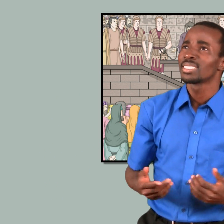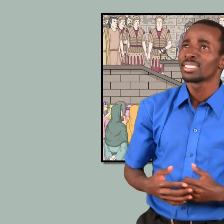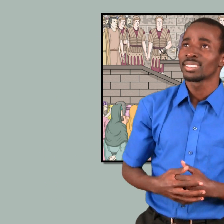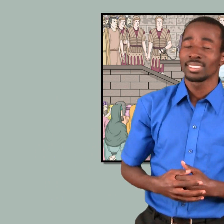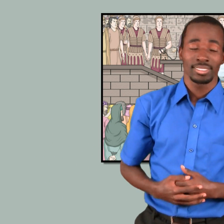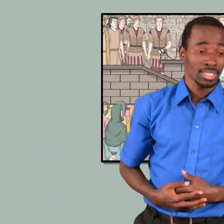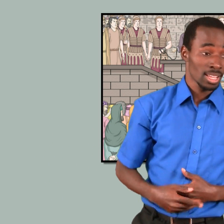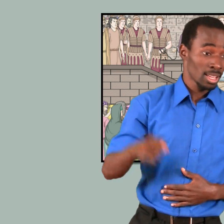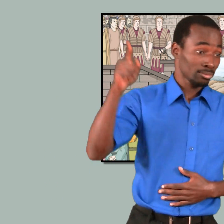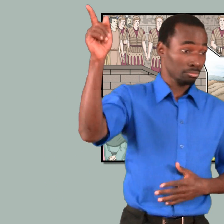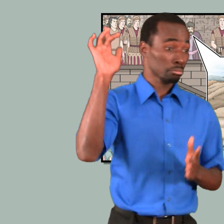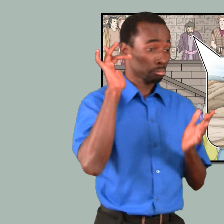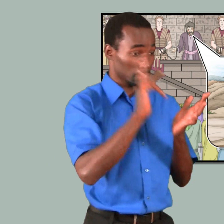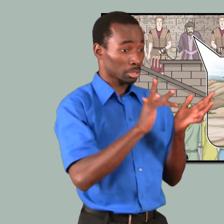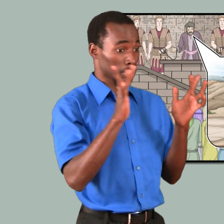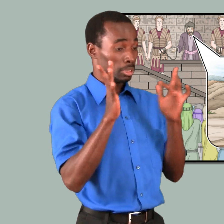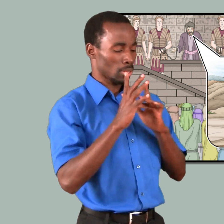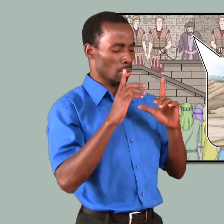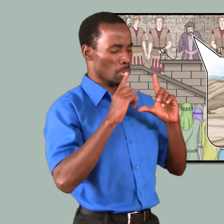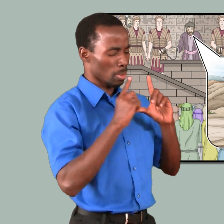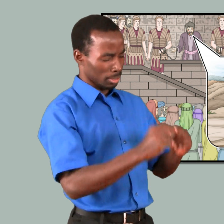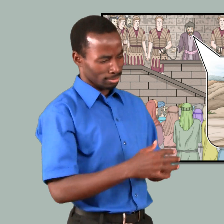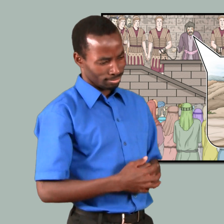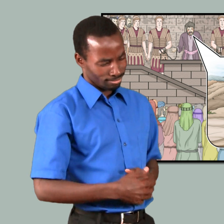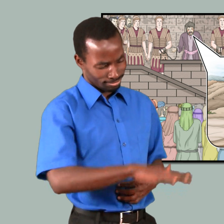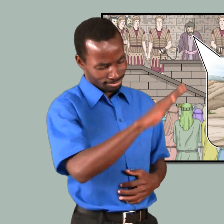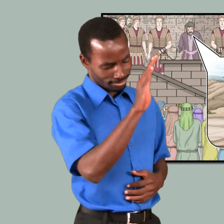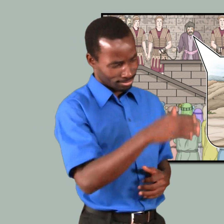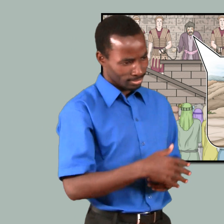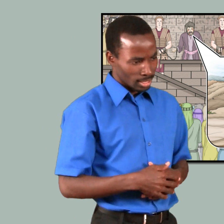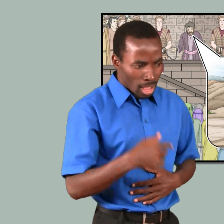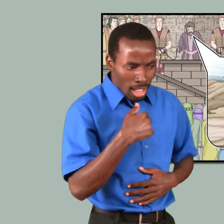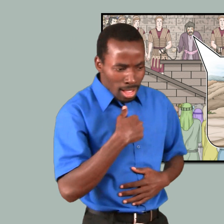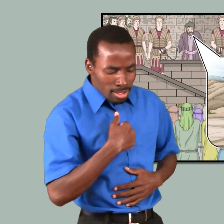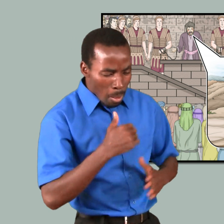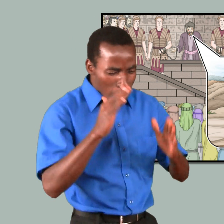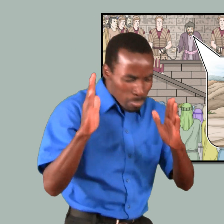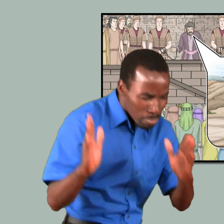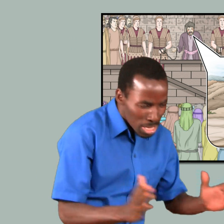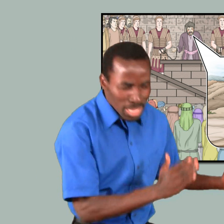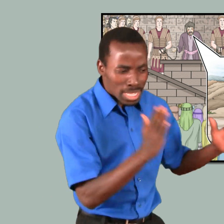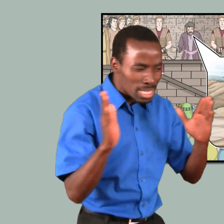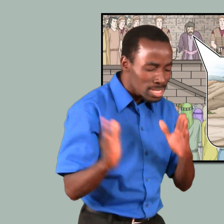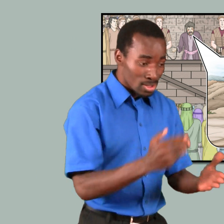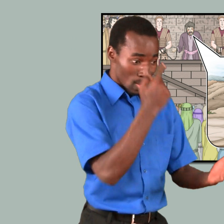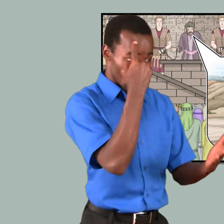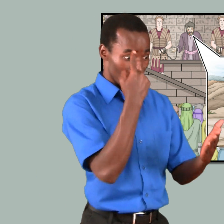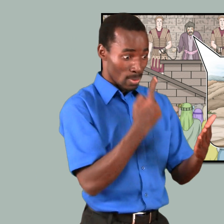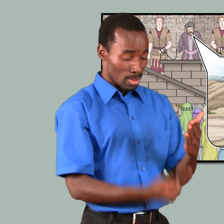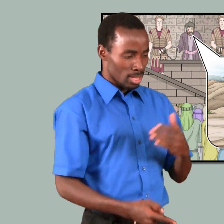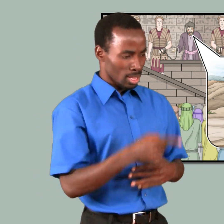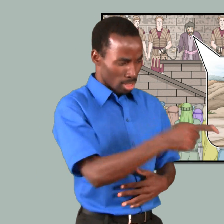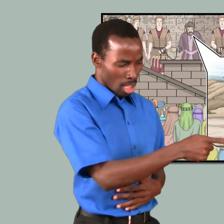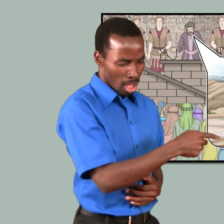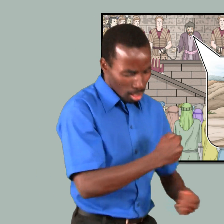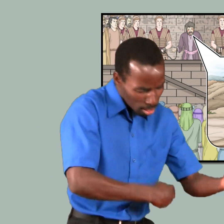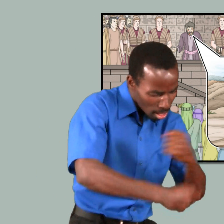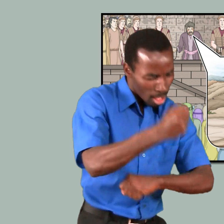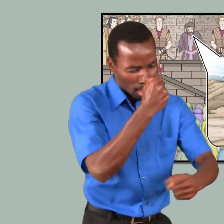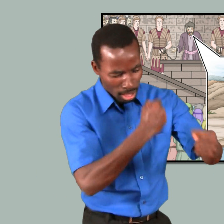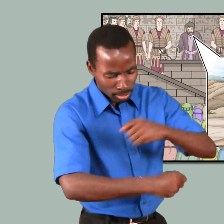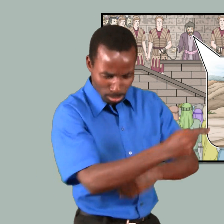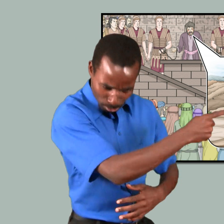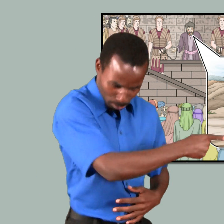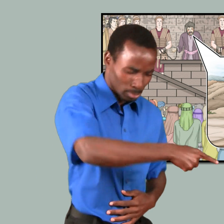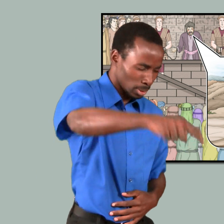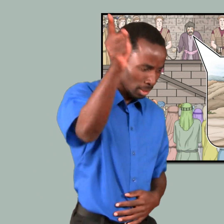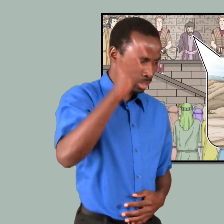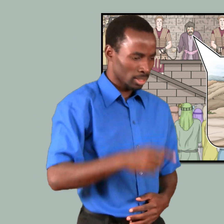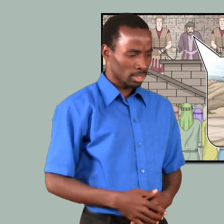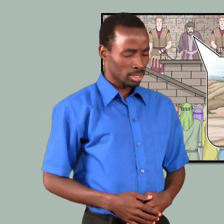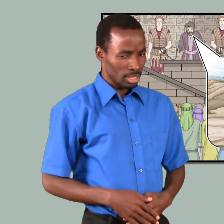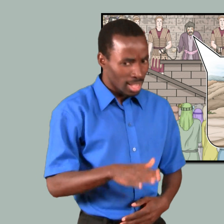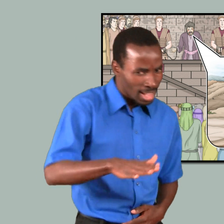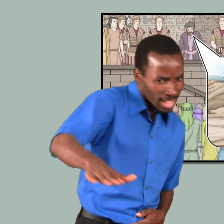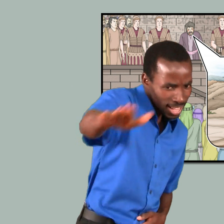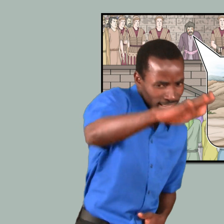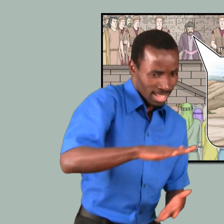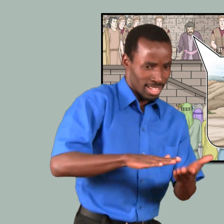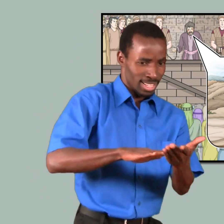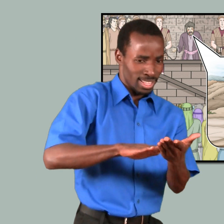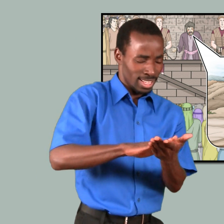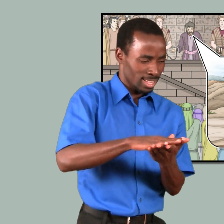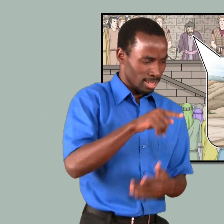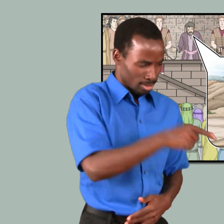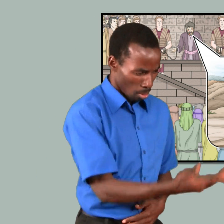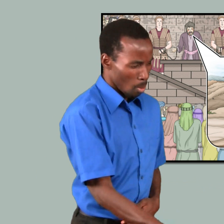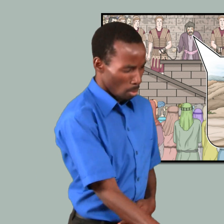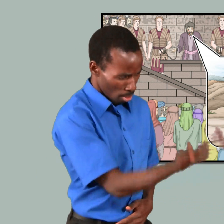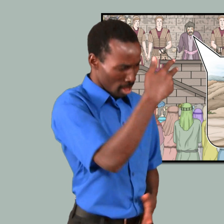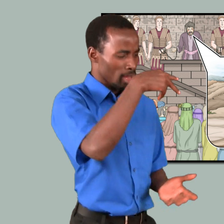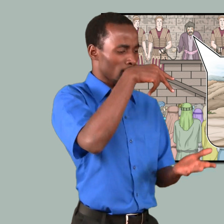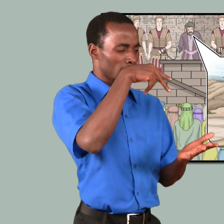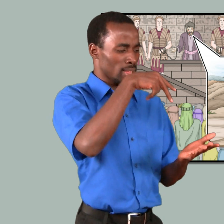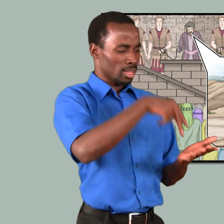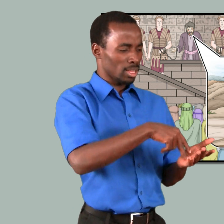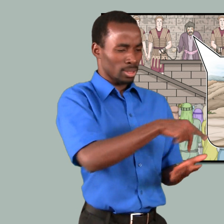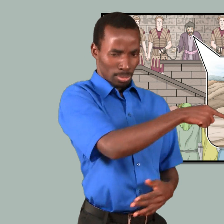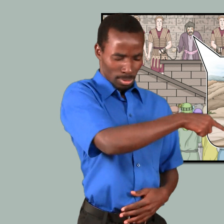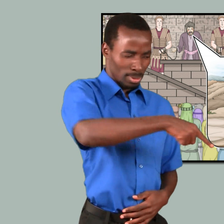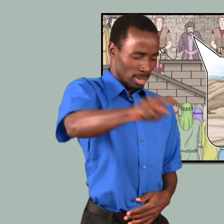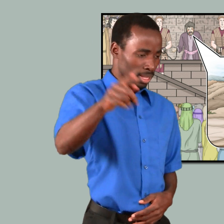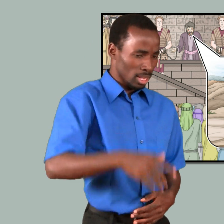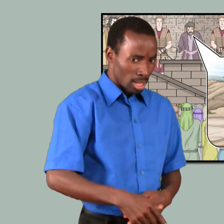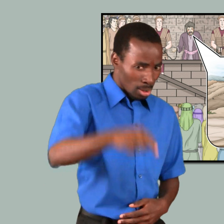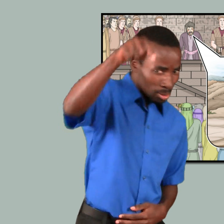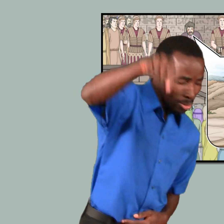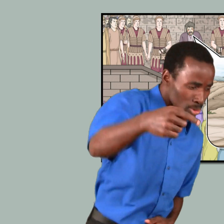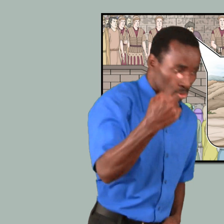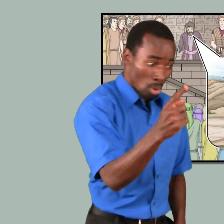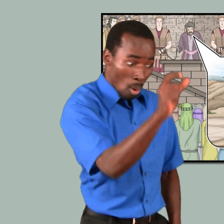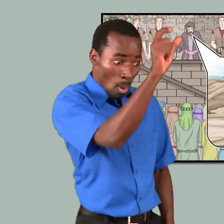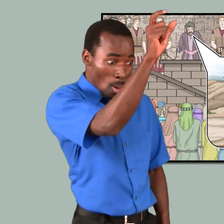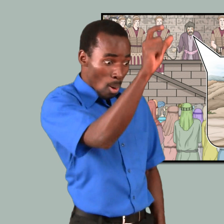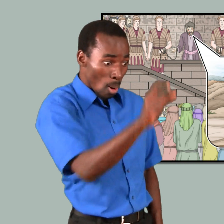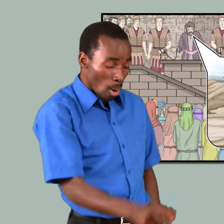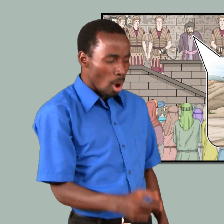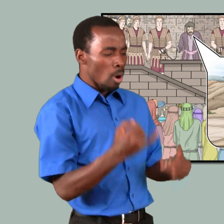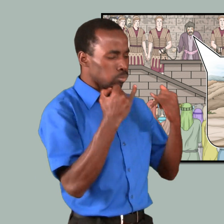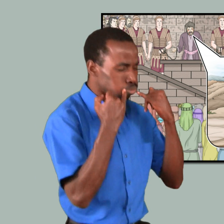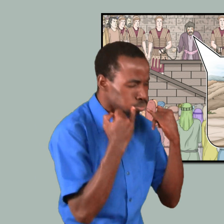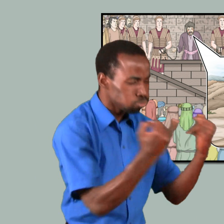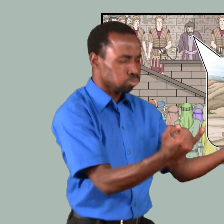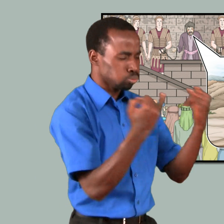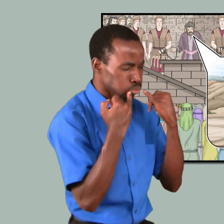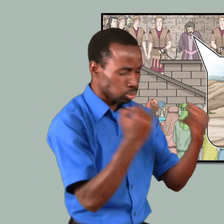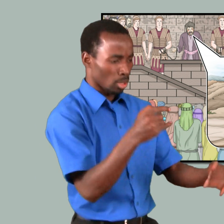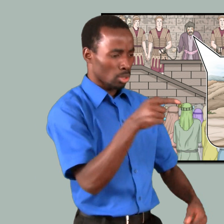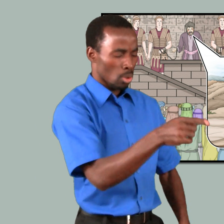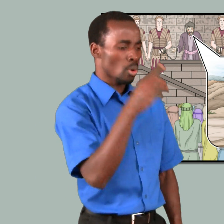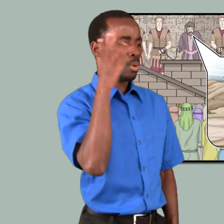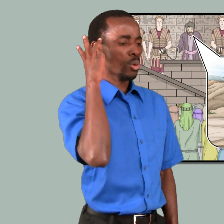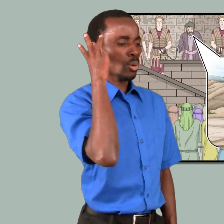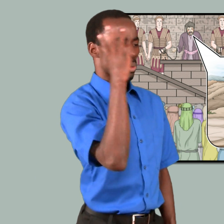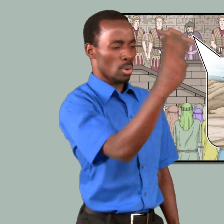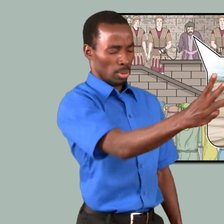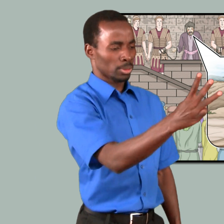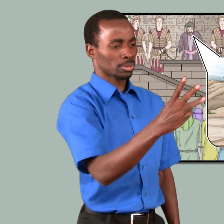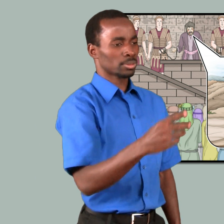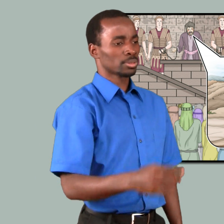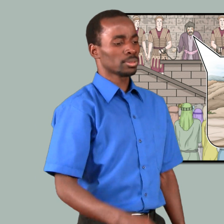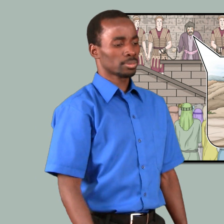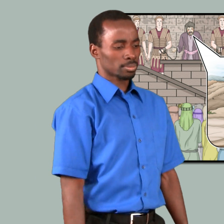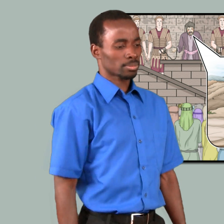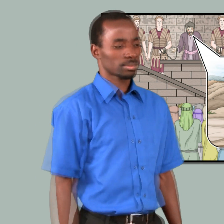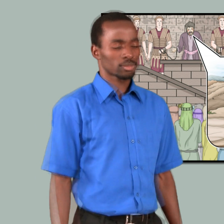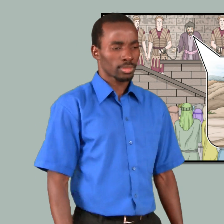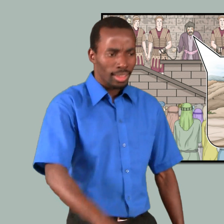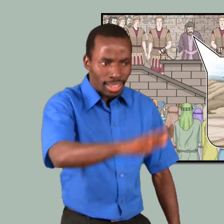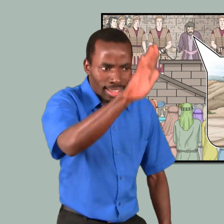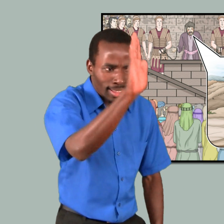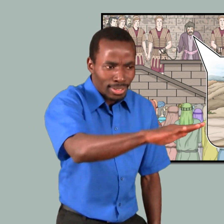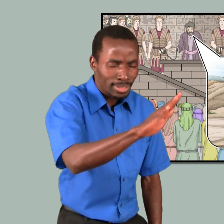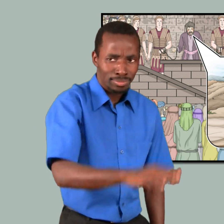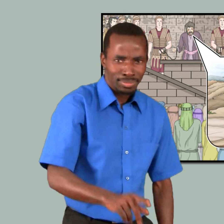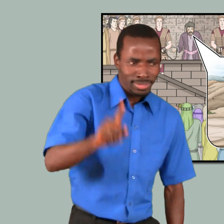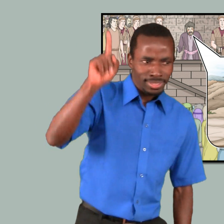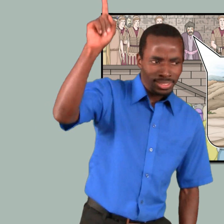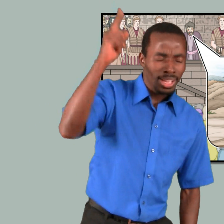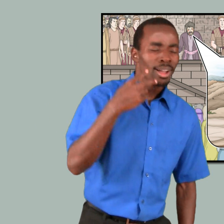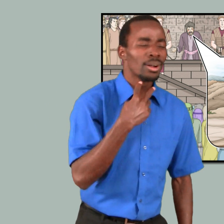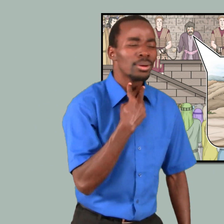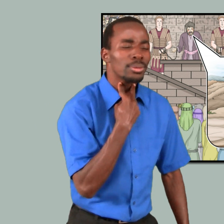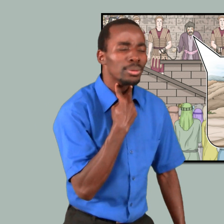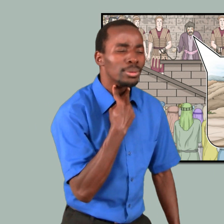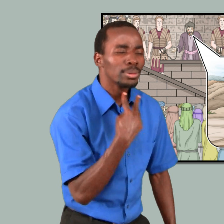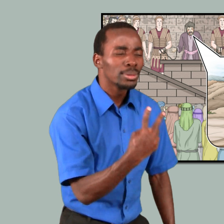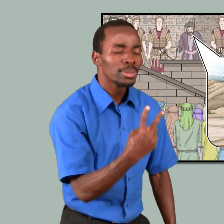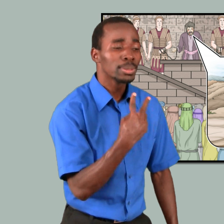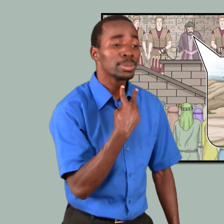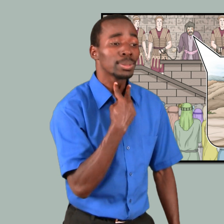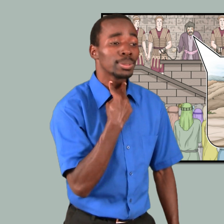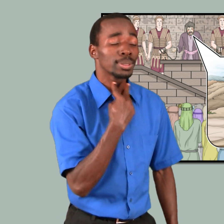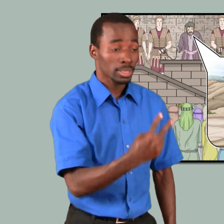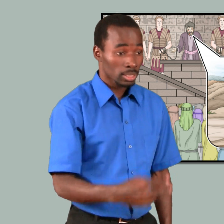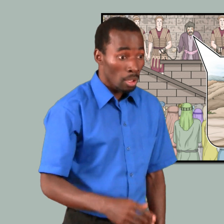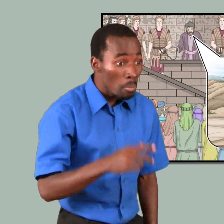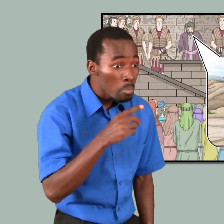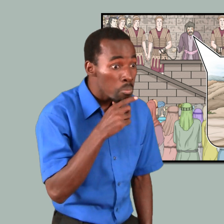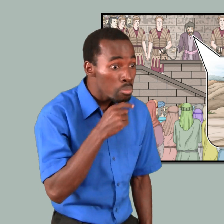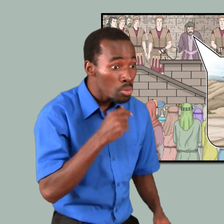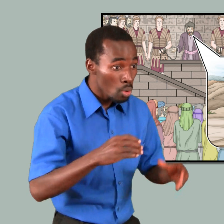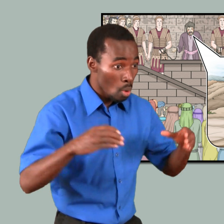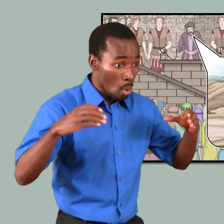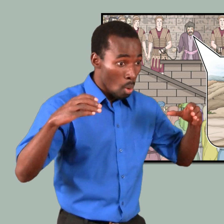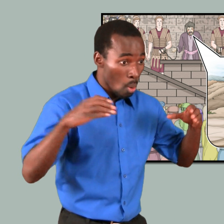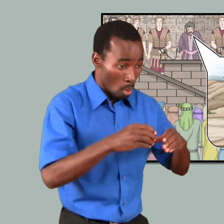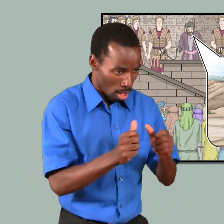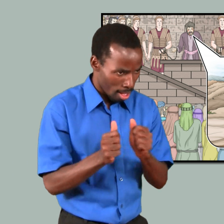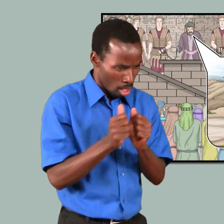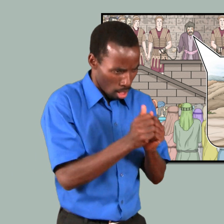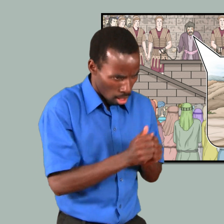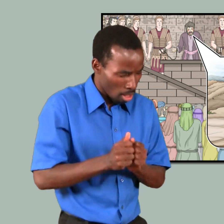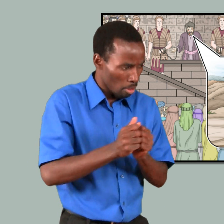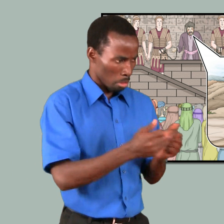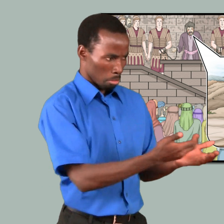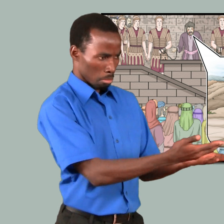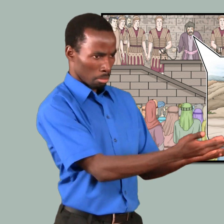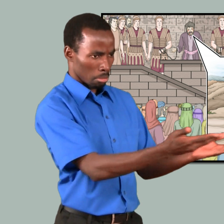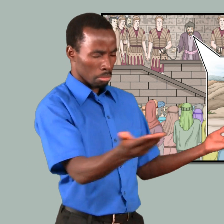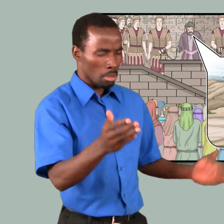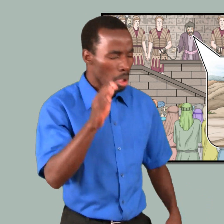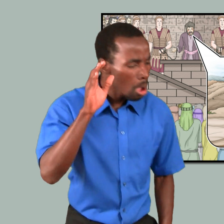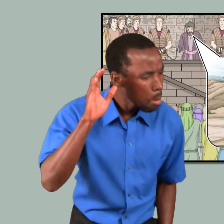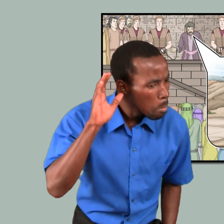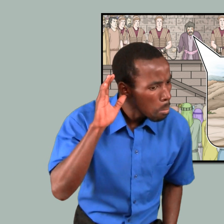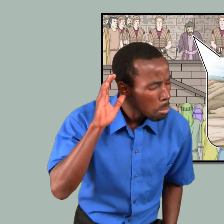My companions saw the light, but they could not understand the voice of the One speaking to me.